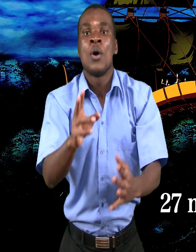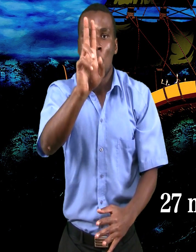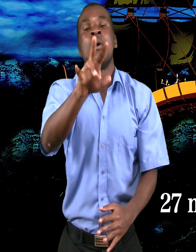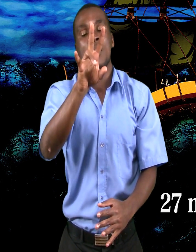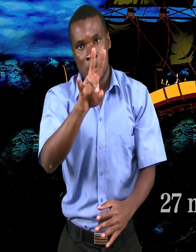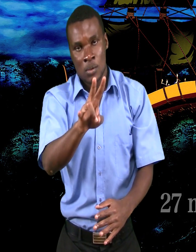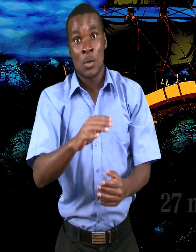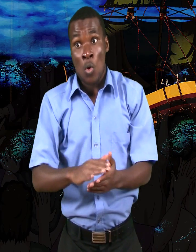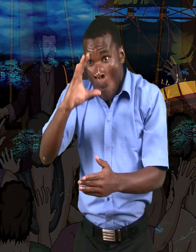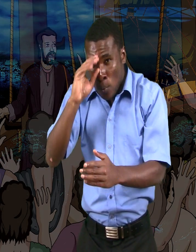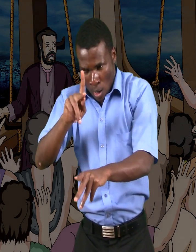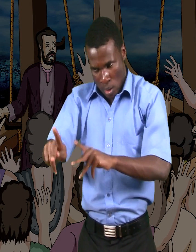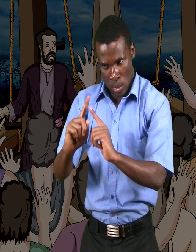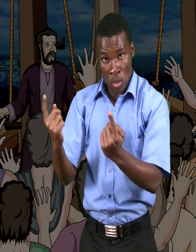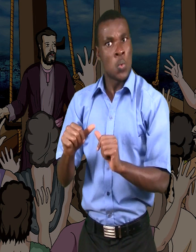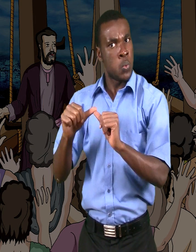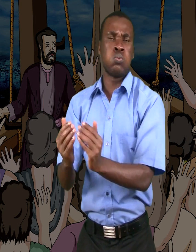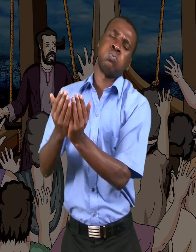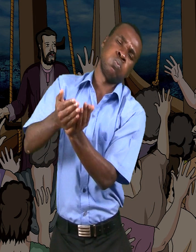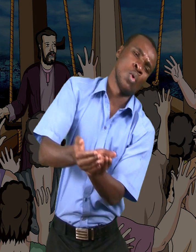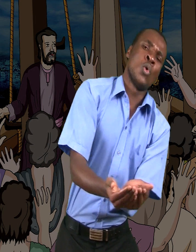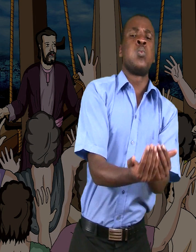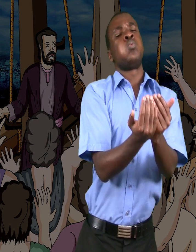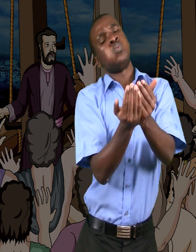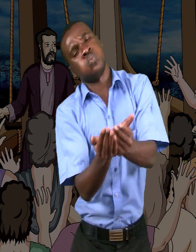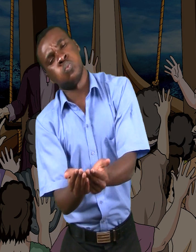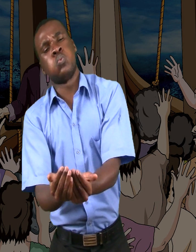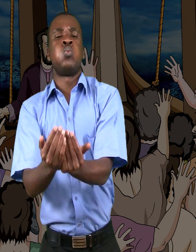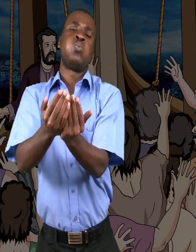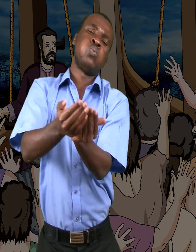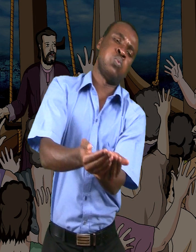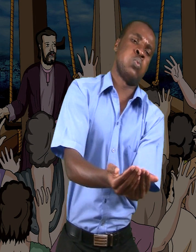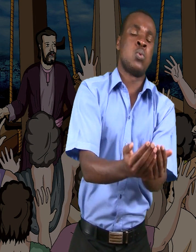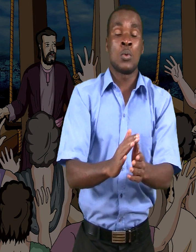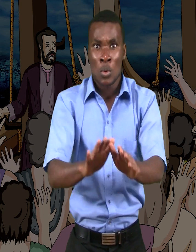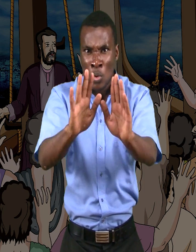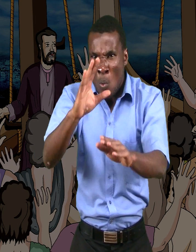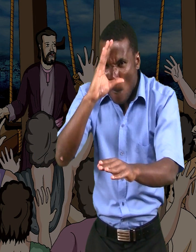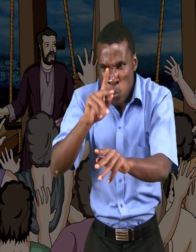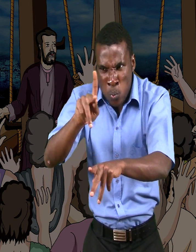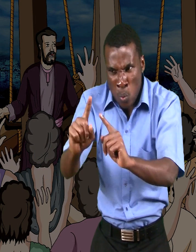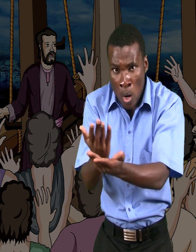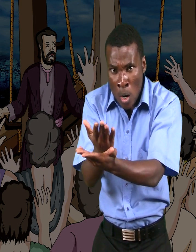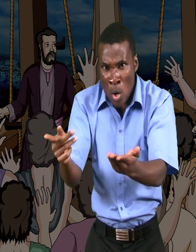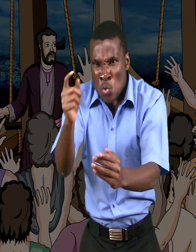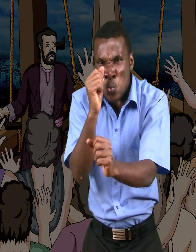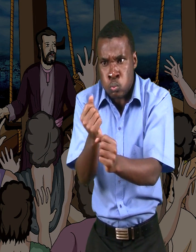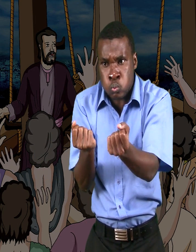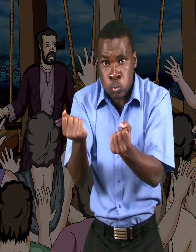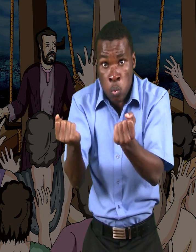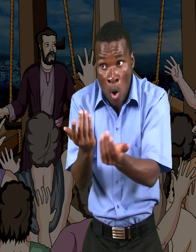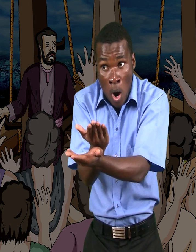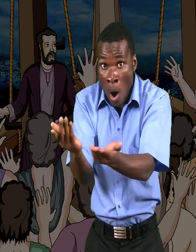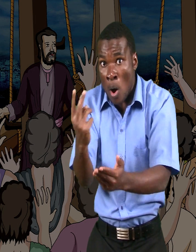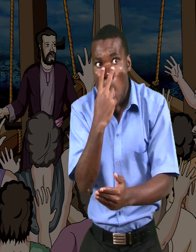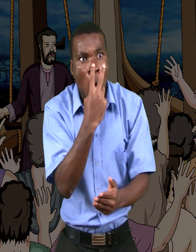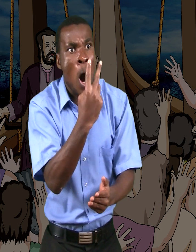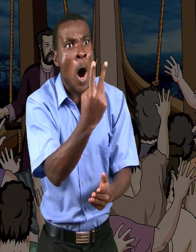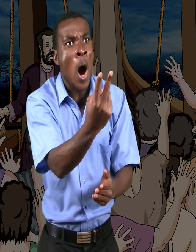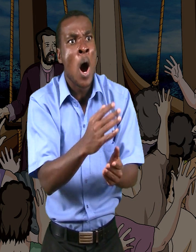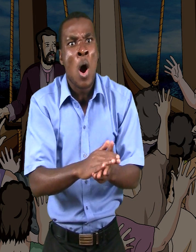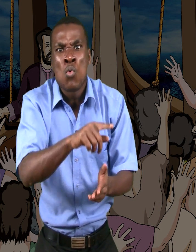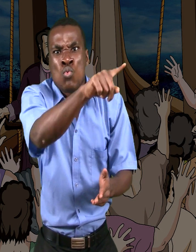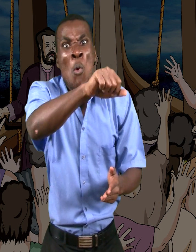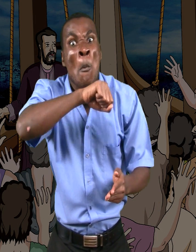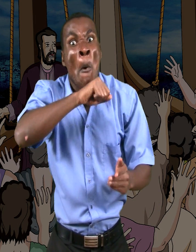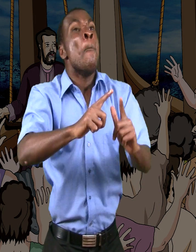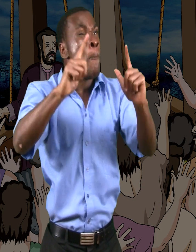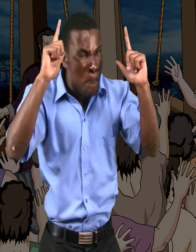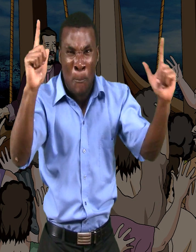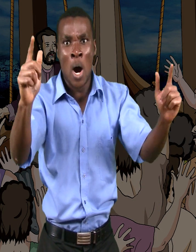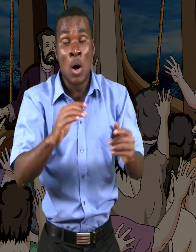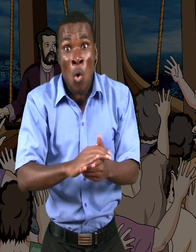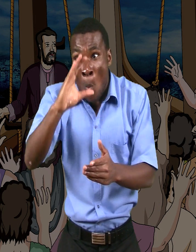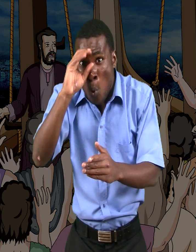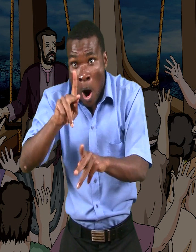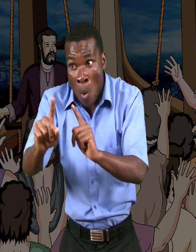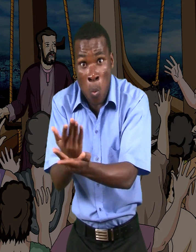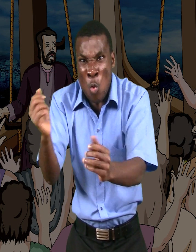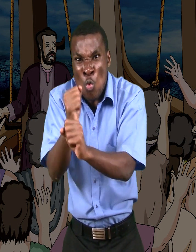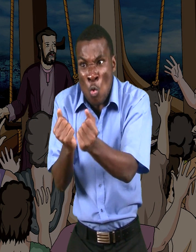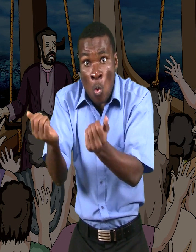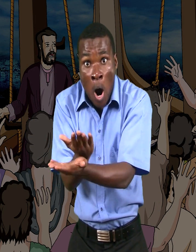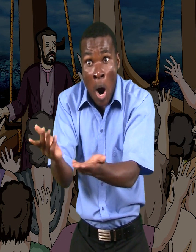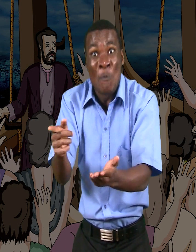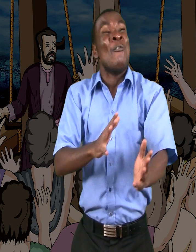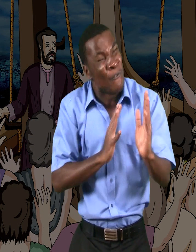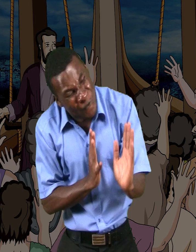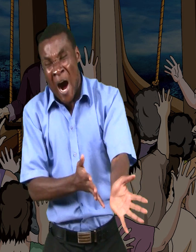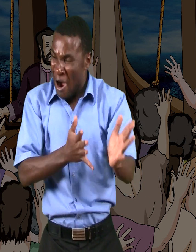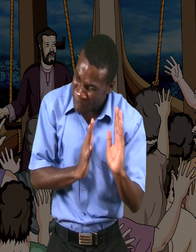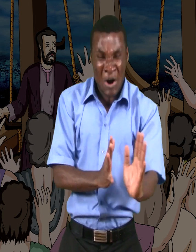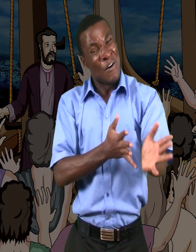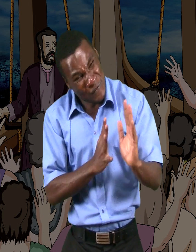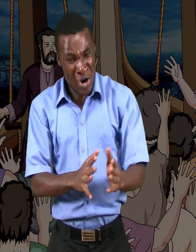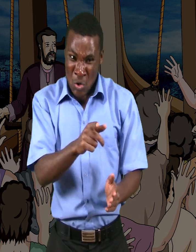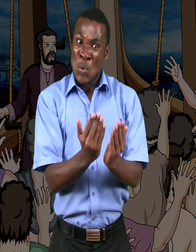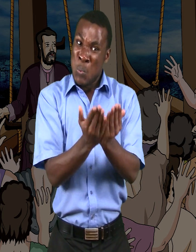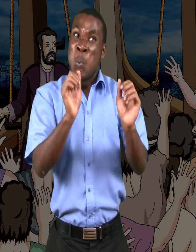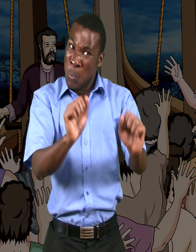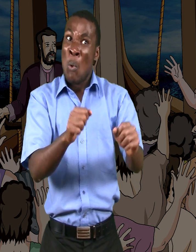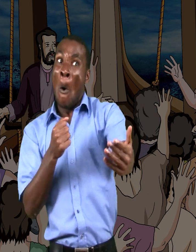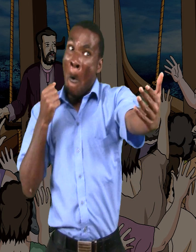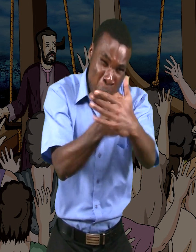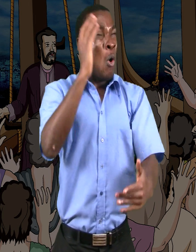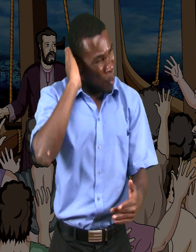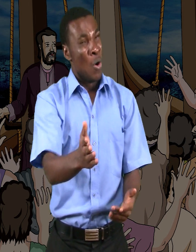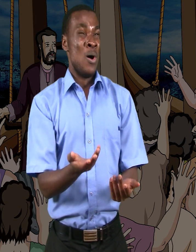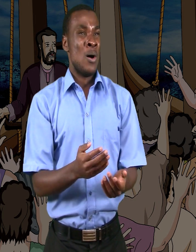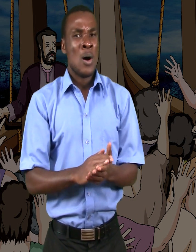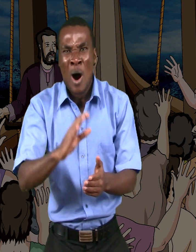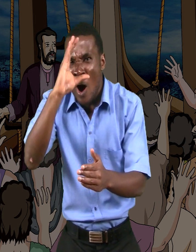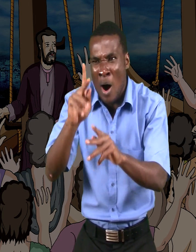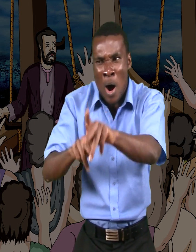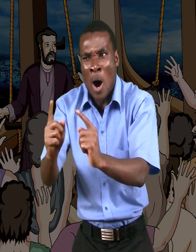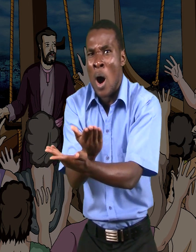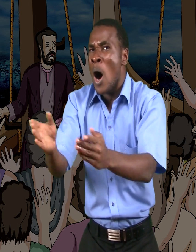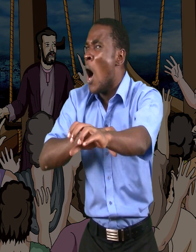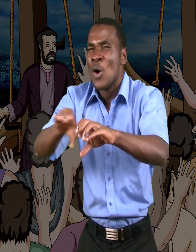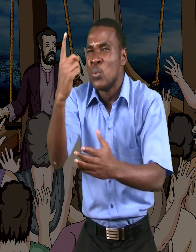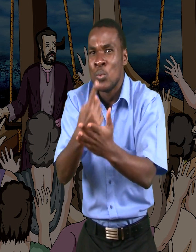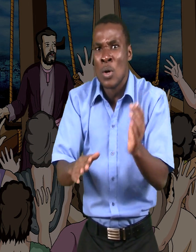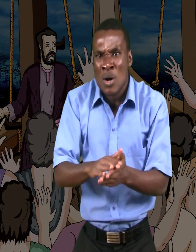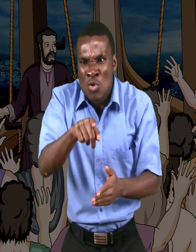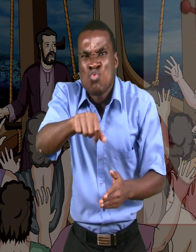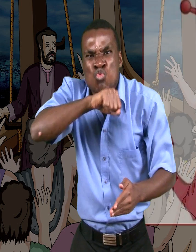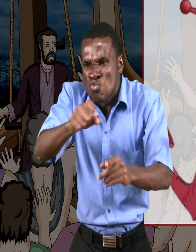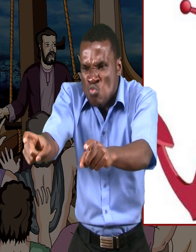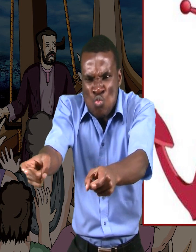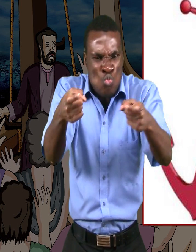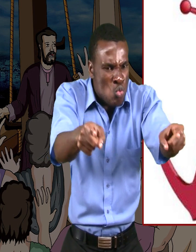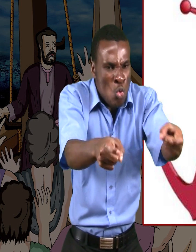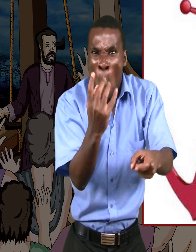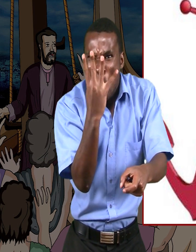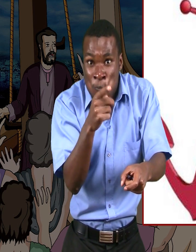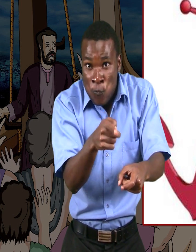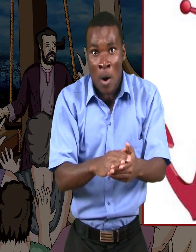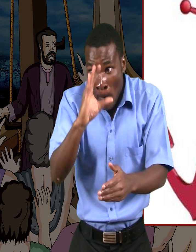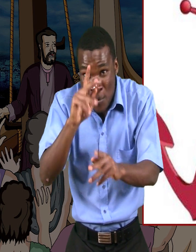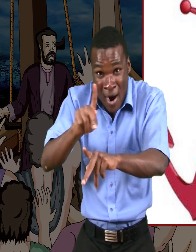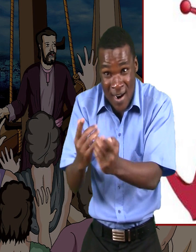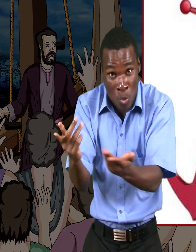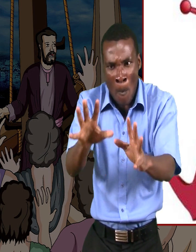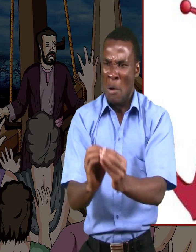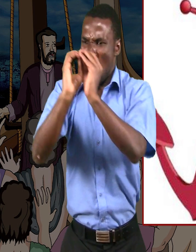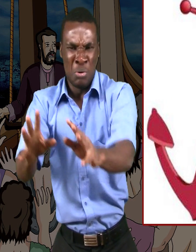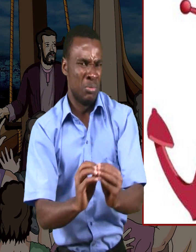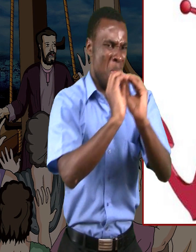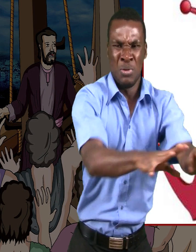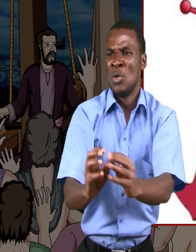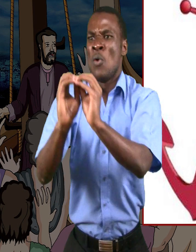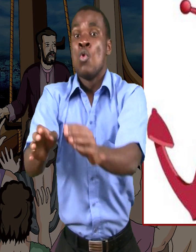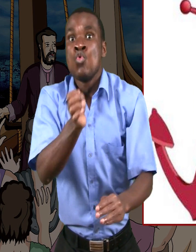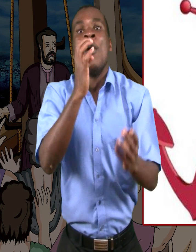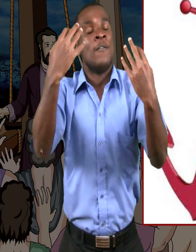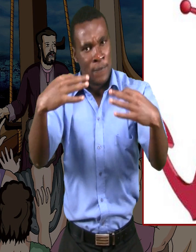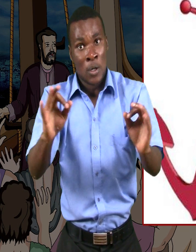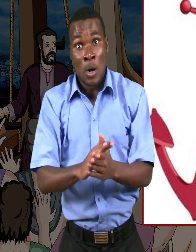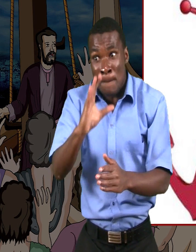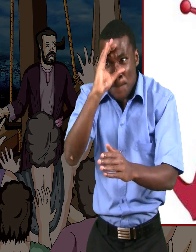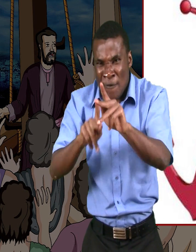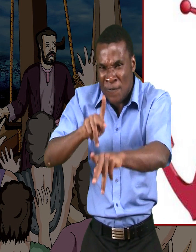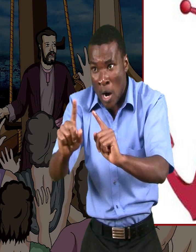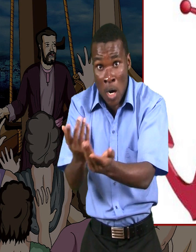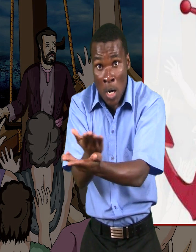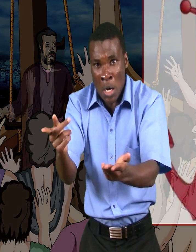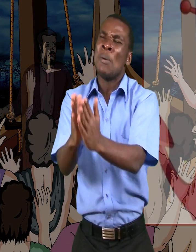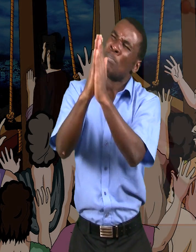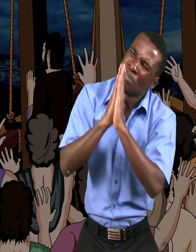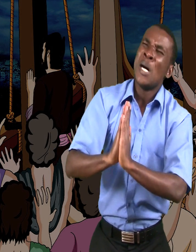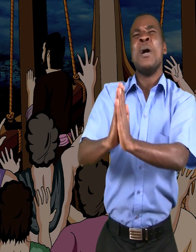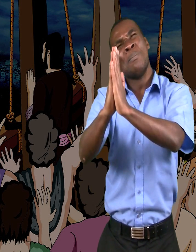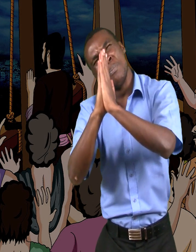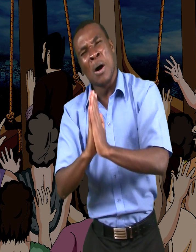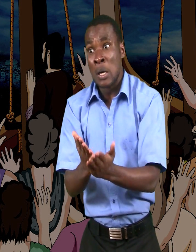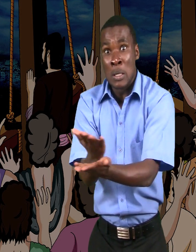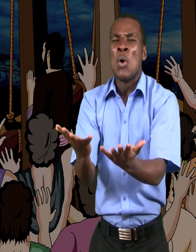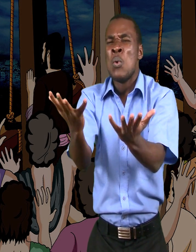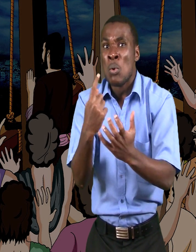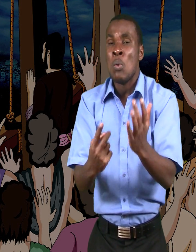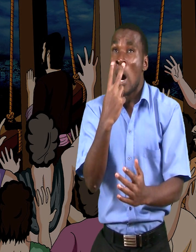Fearing that we would run aground on the rocks, they dropped four anchors from the stern and prayed for daybreak.